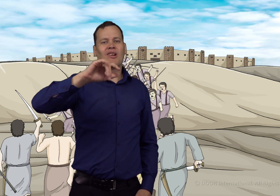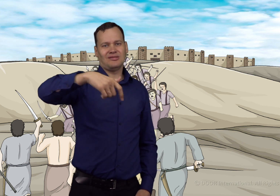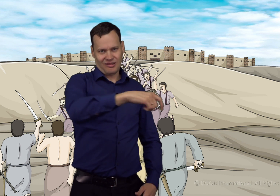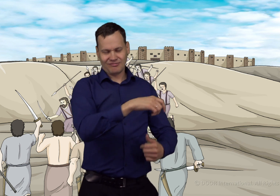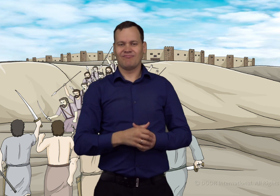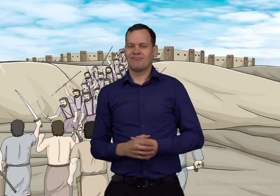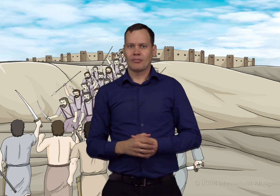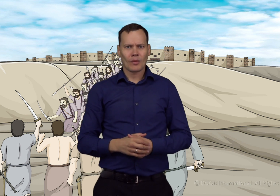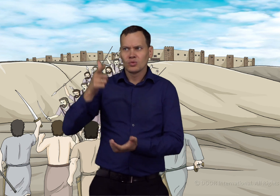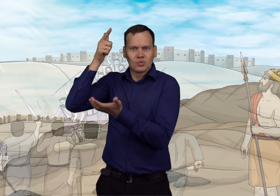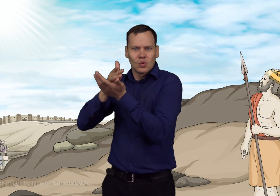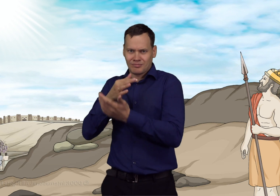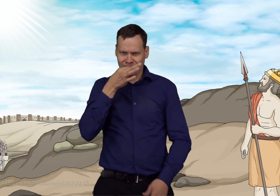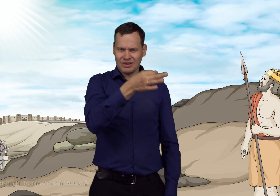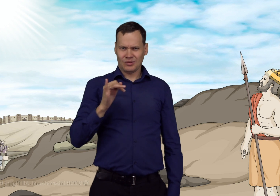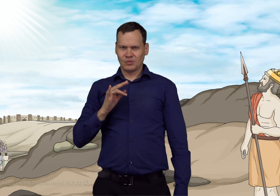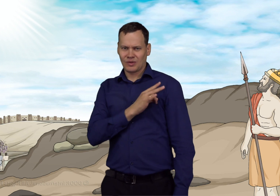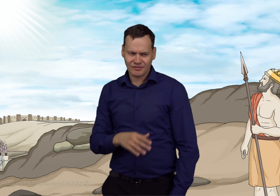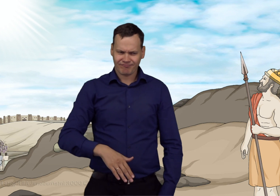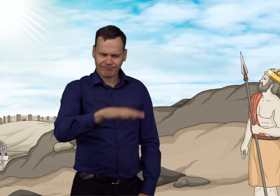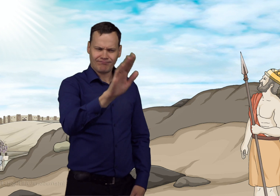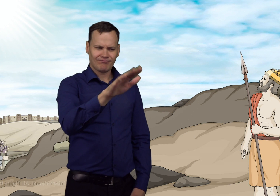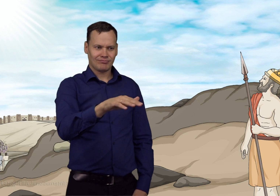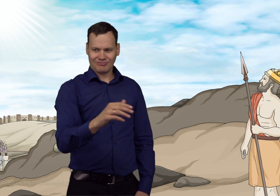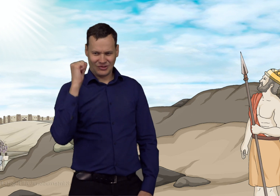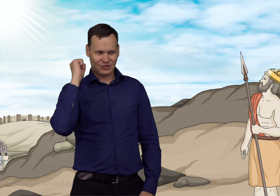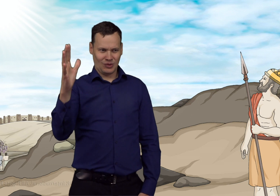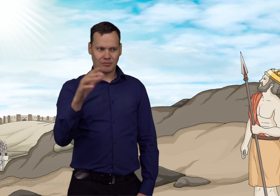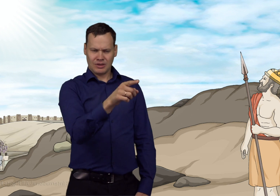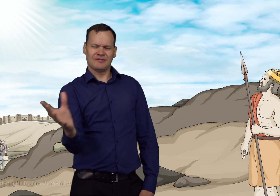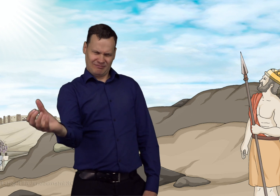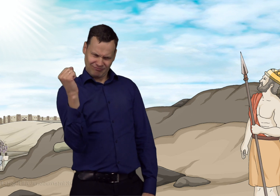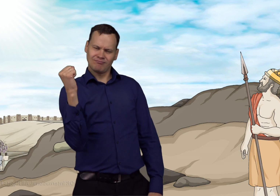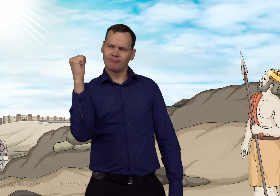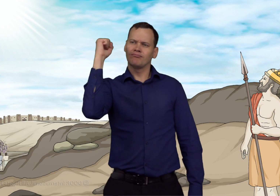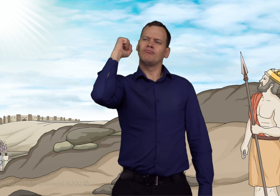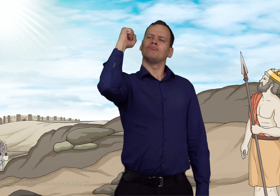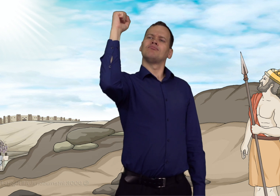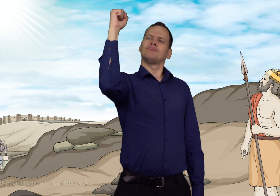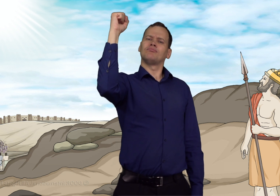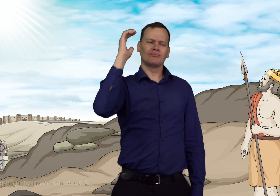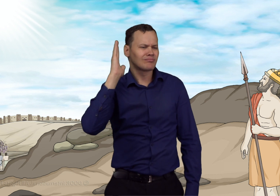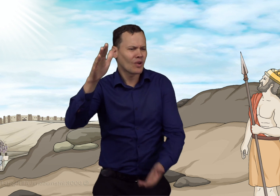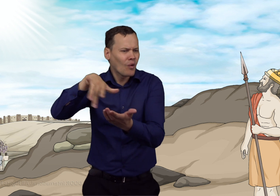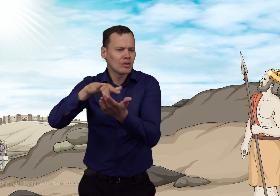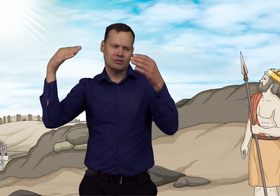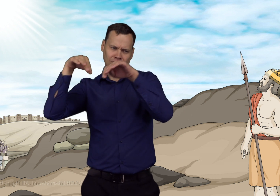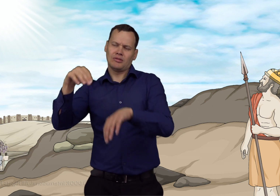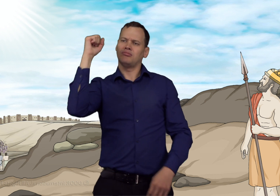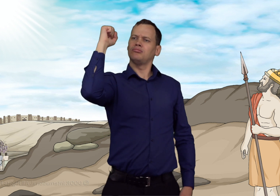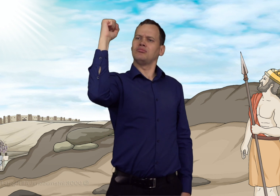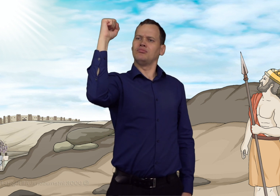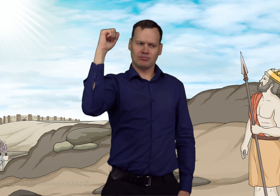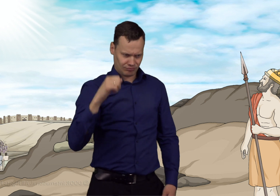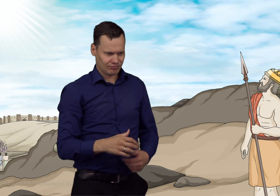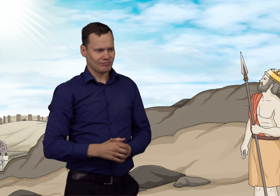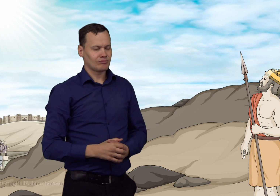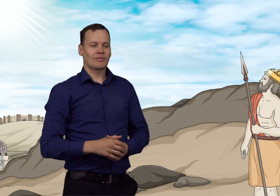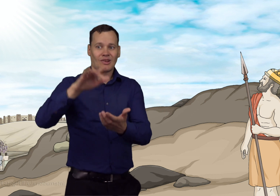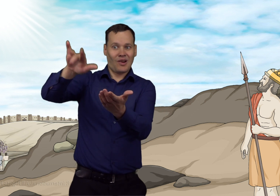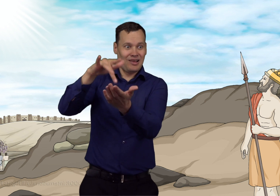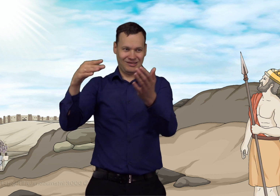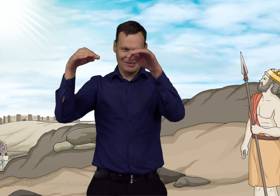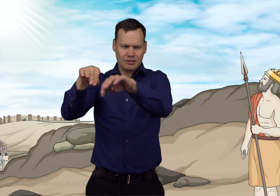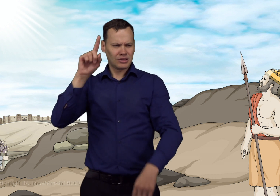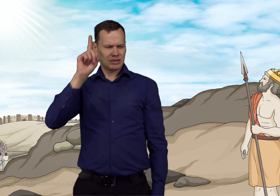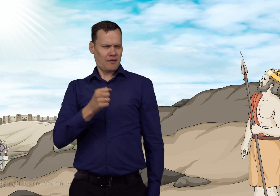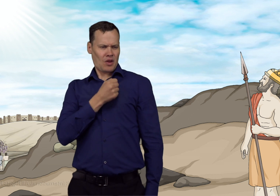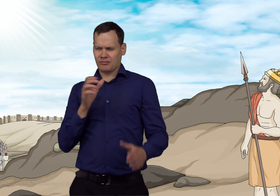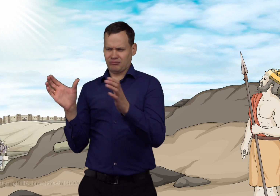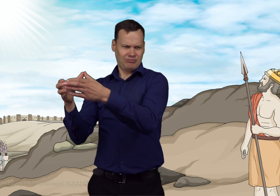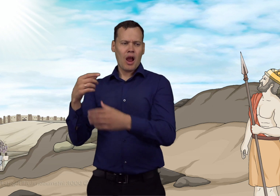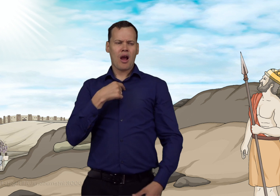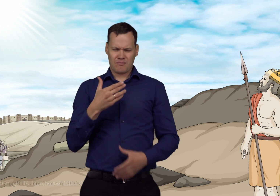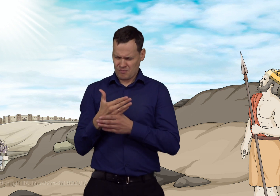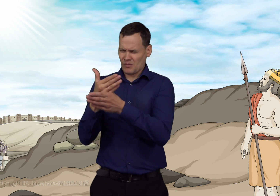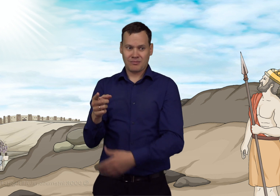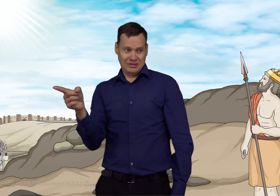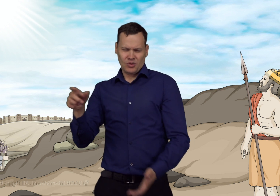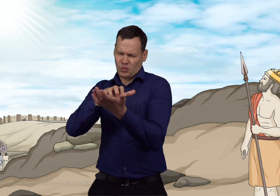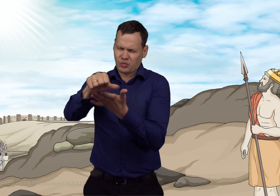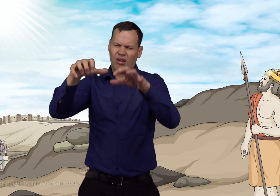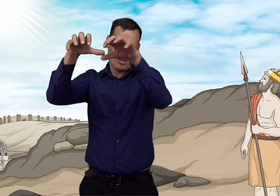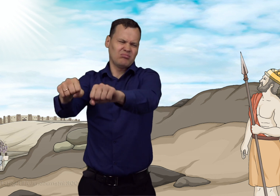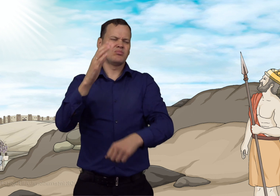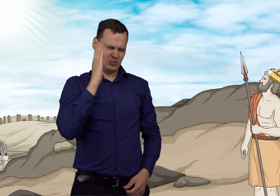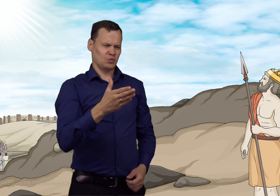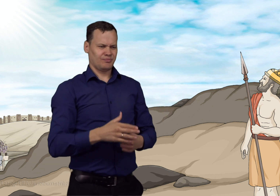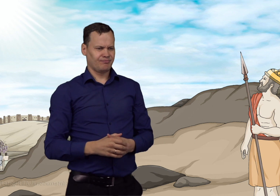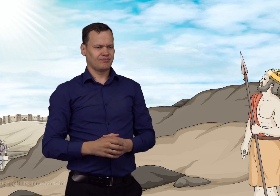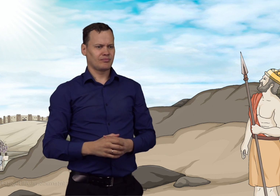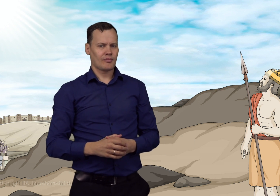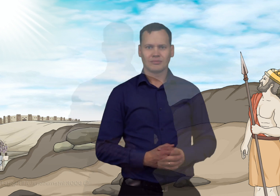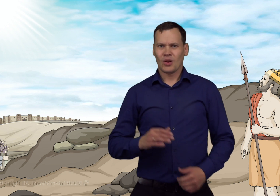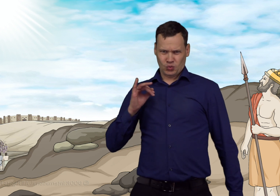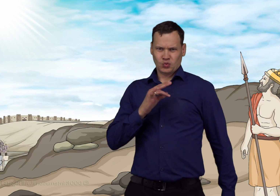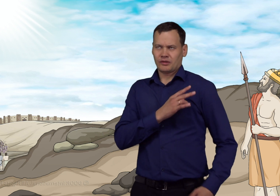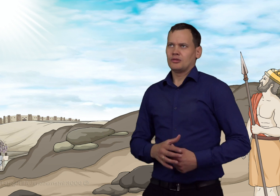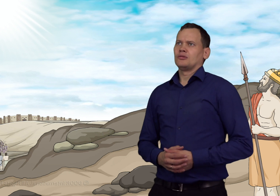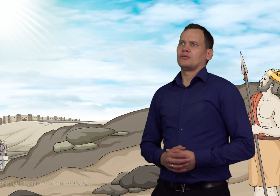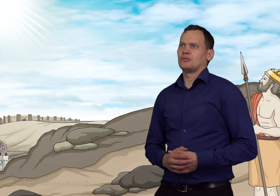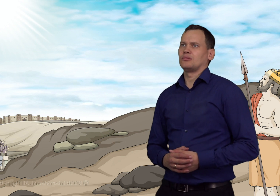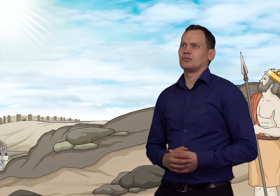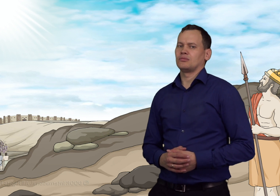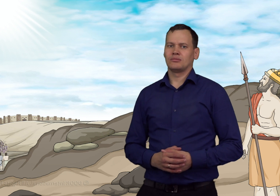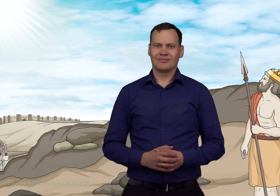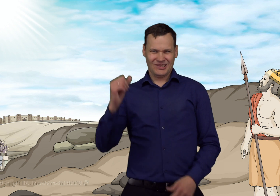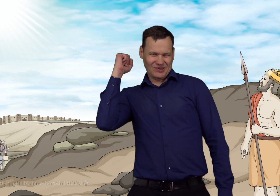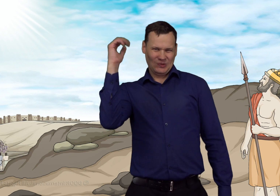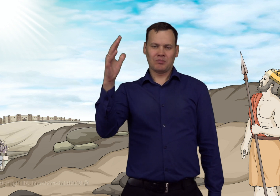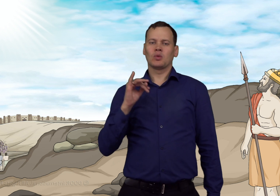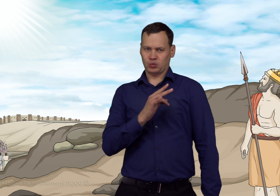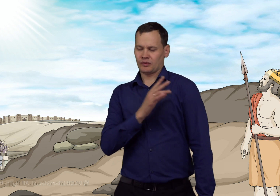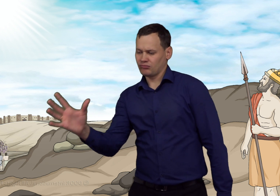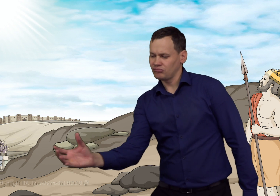Then the LORD said to Joshua, “Hold out your battle lance toward Ai, for into your hand I will deliver the city.”